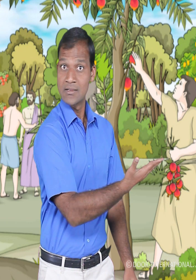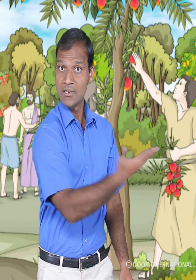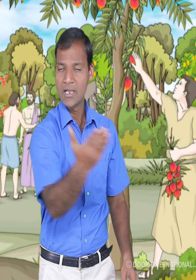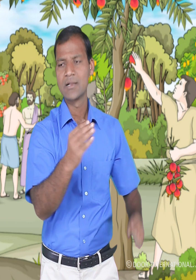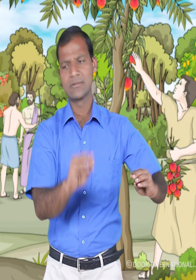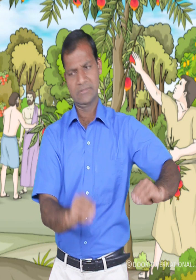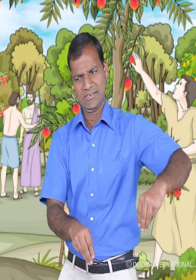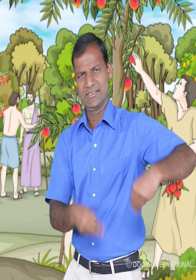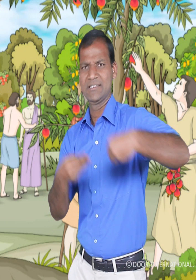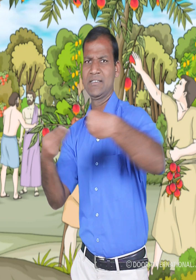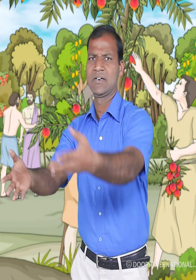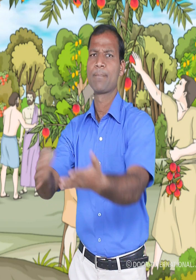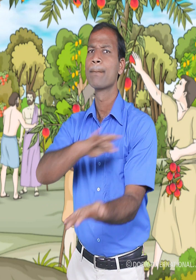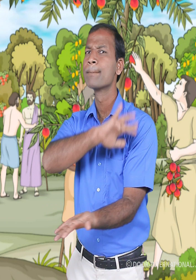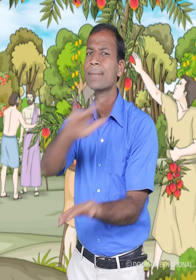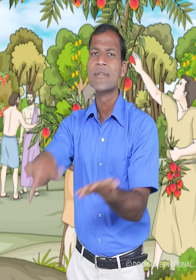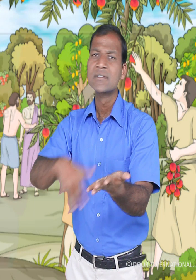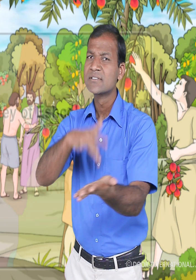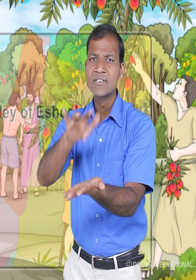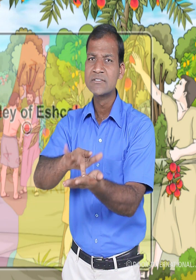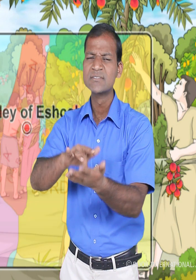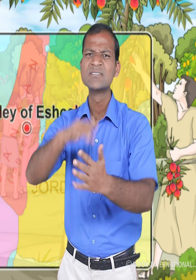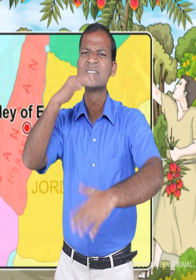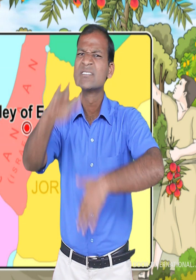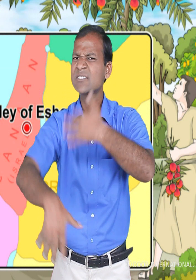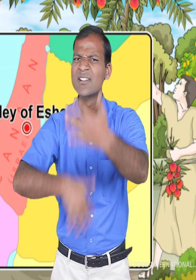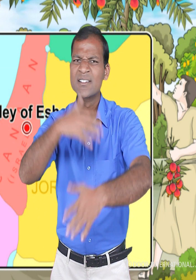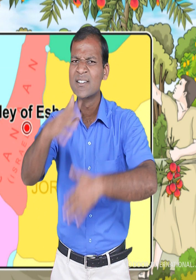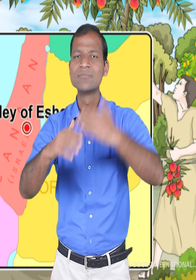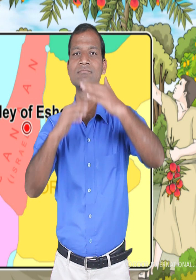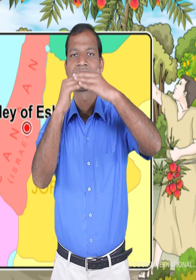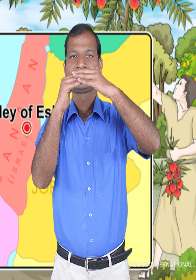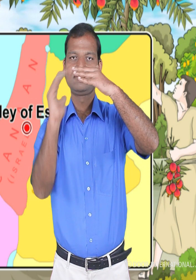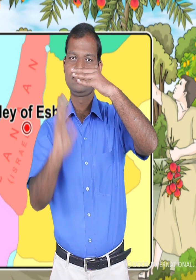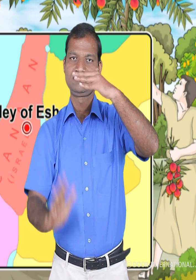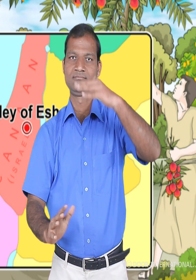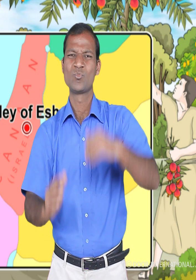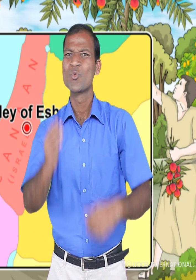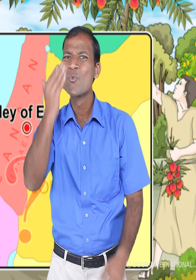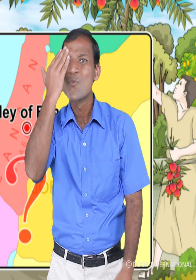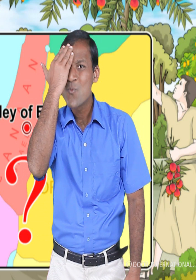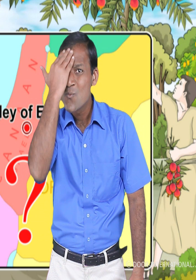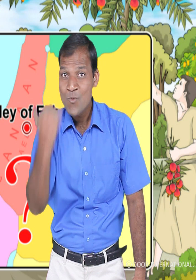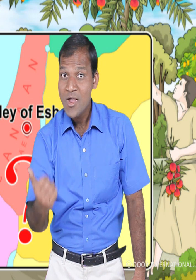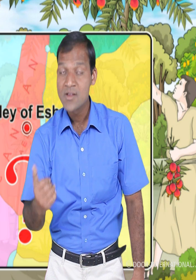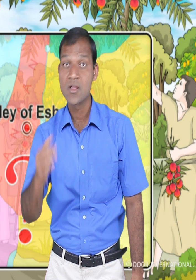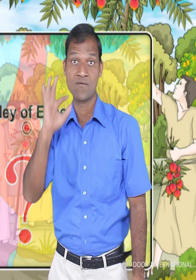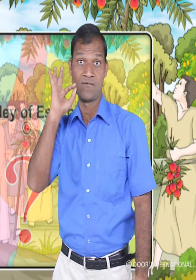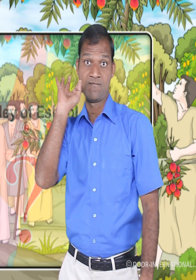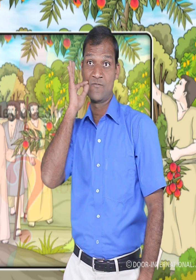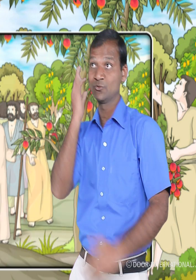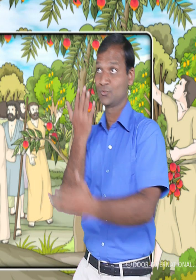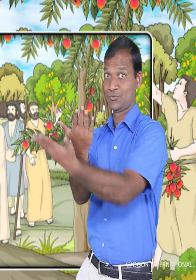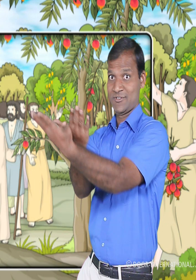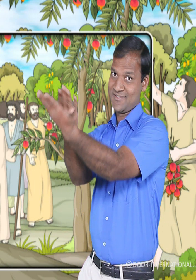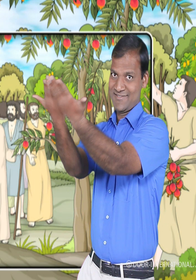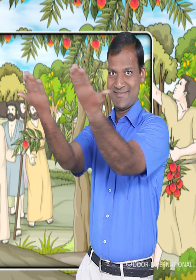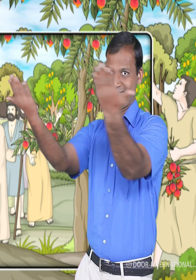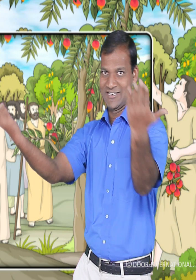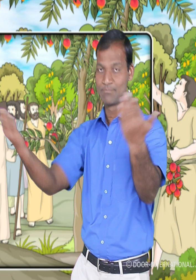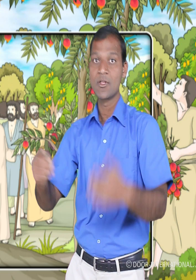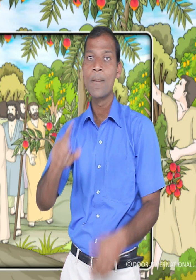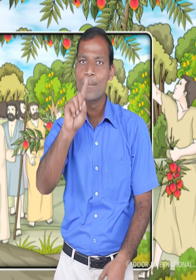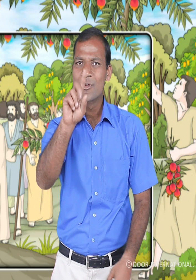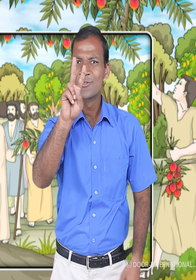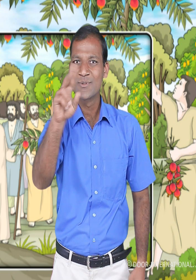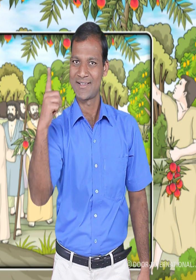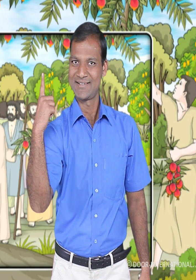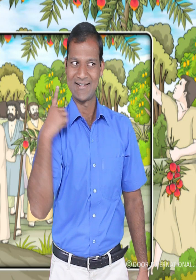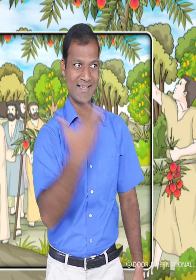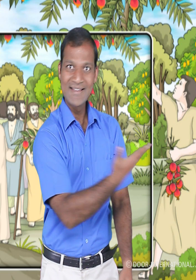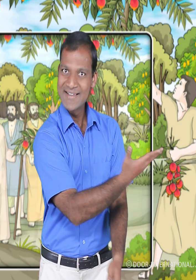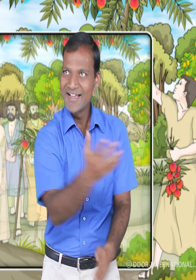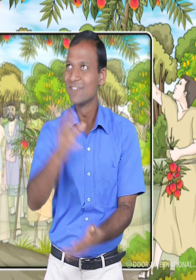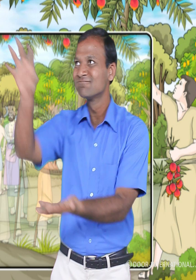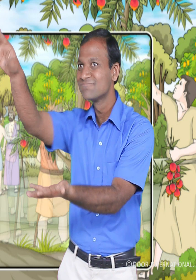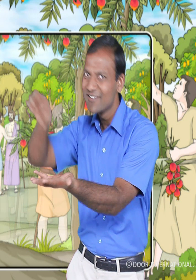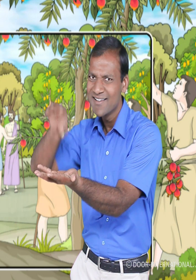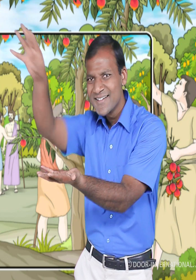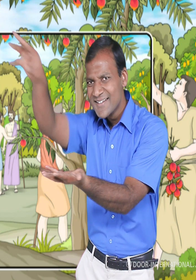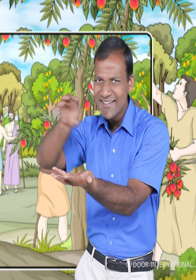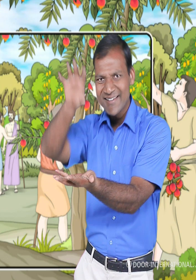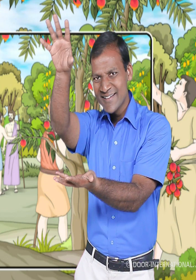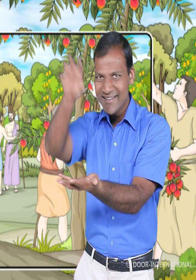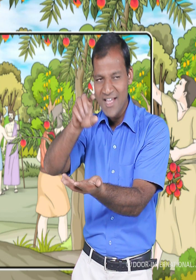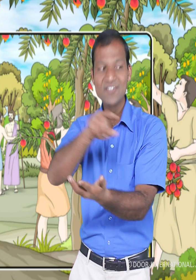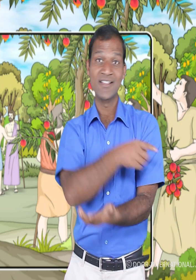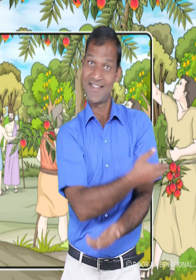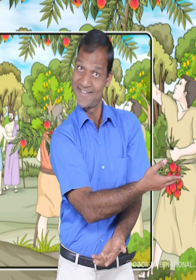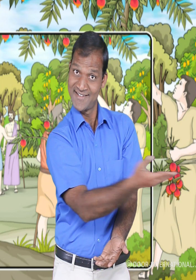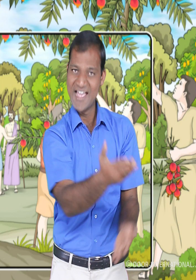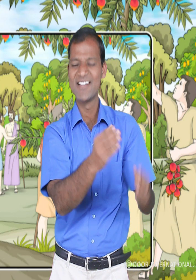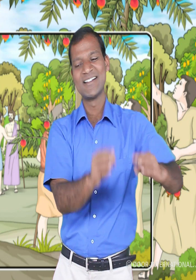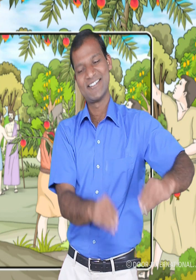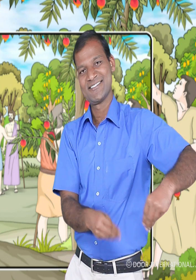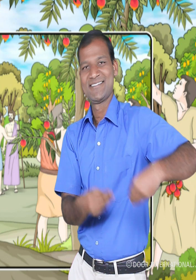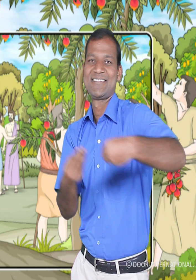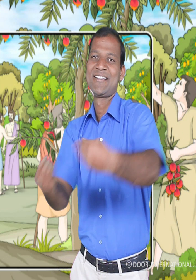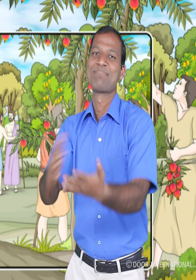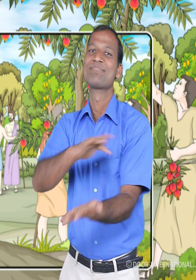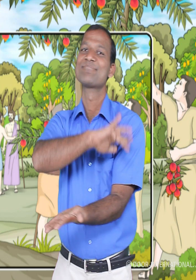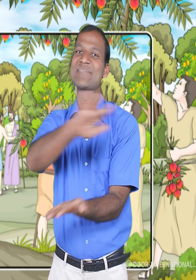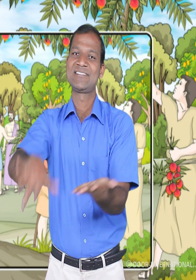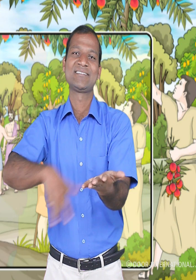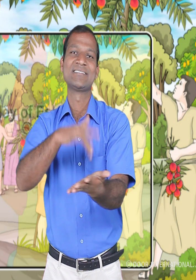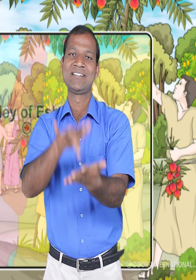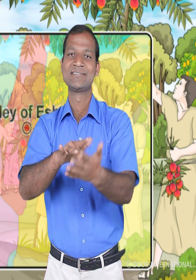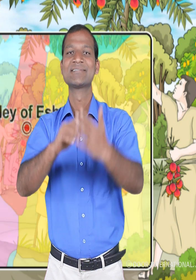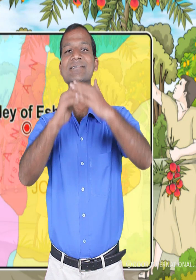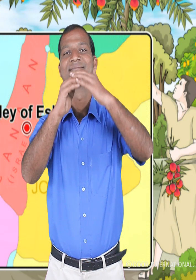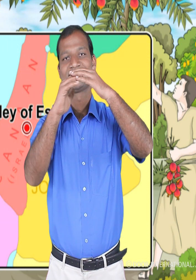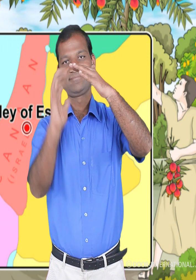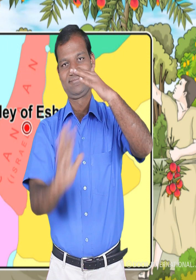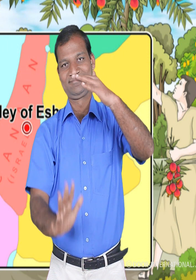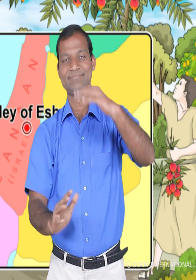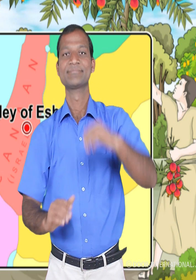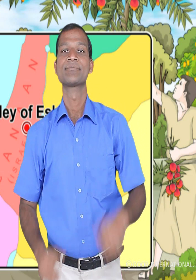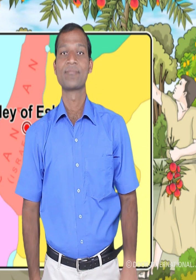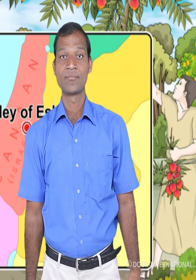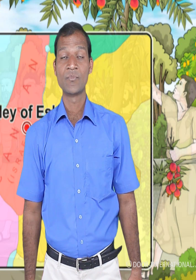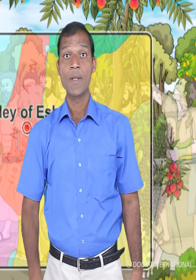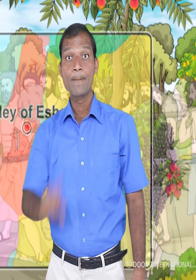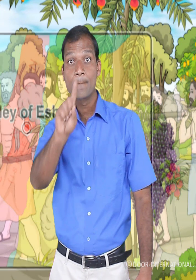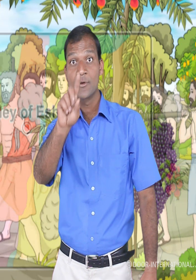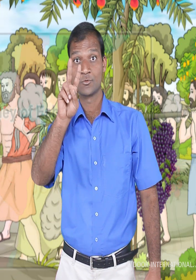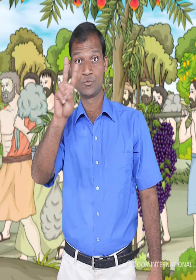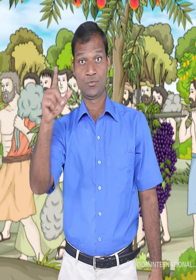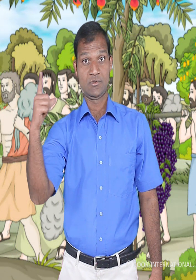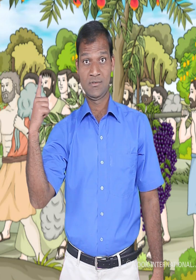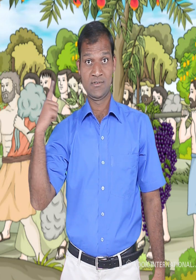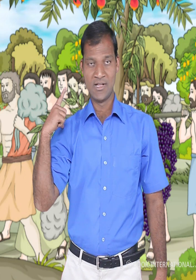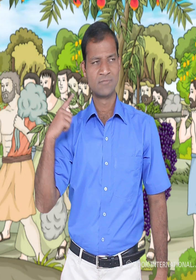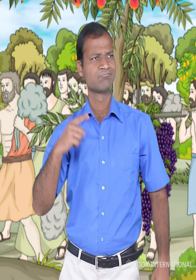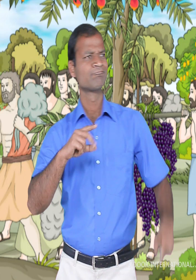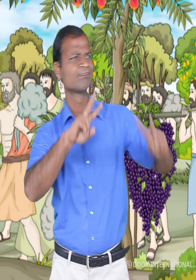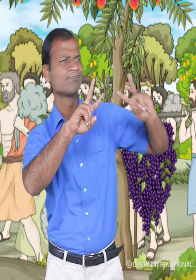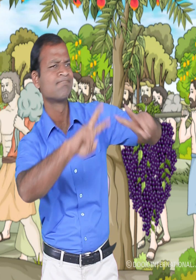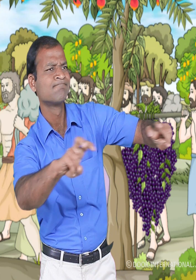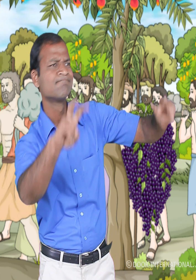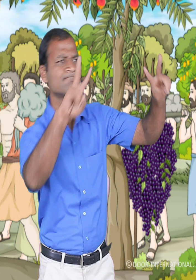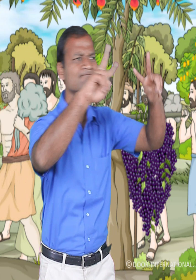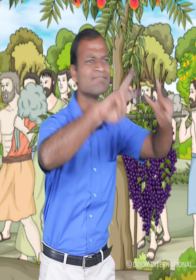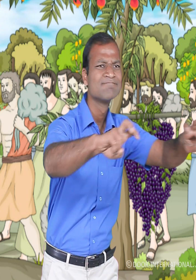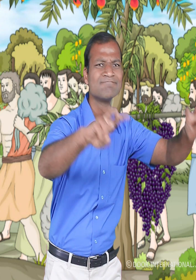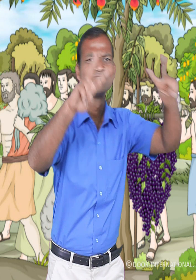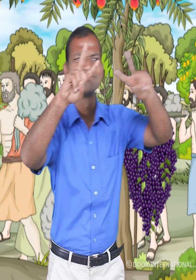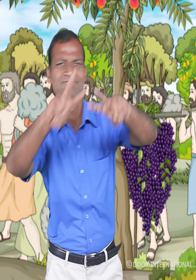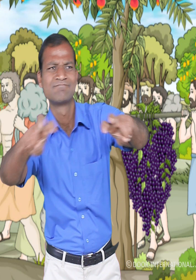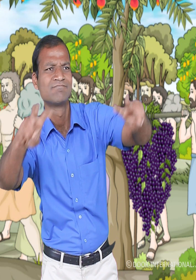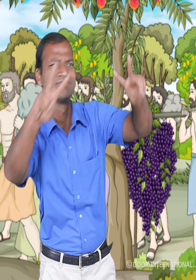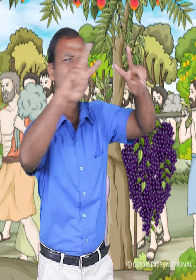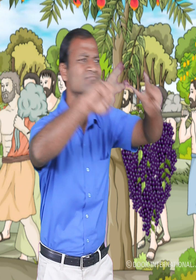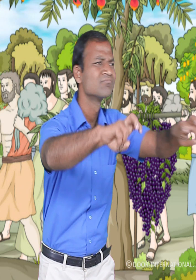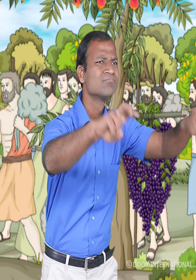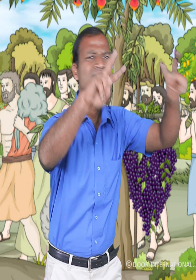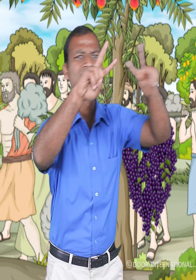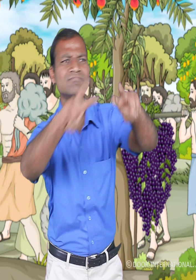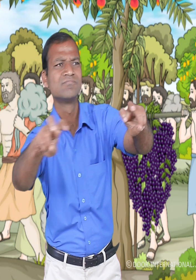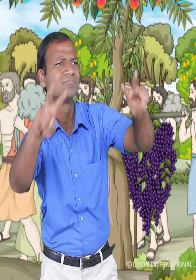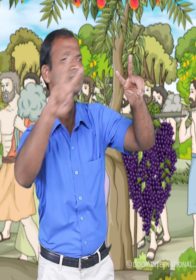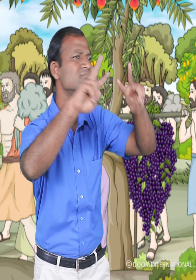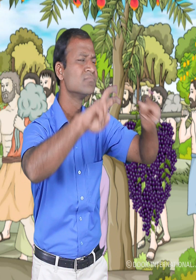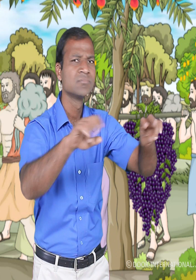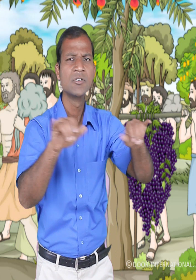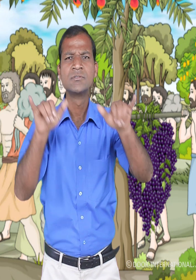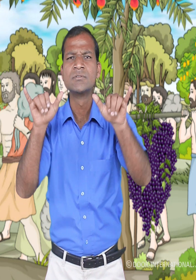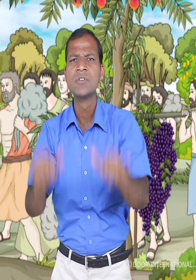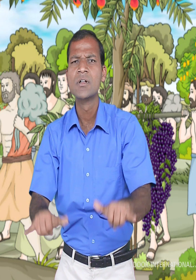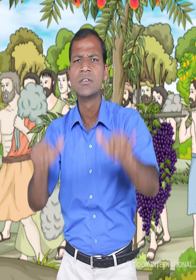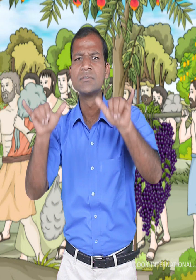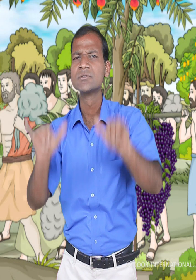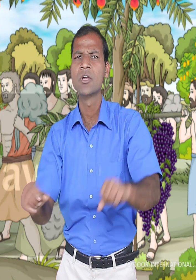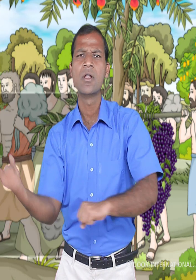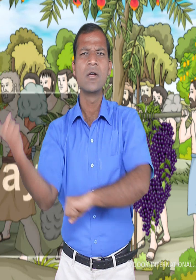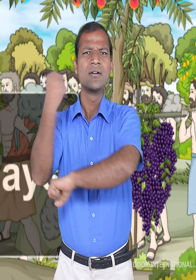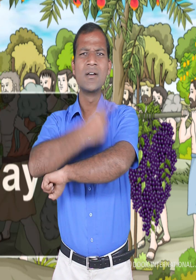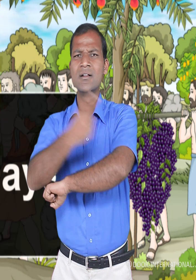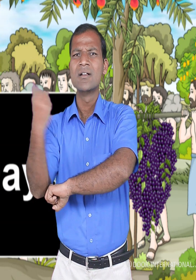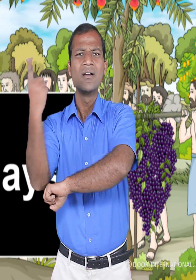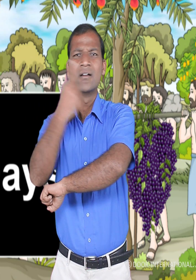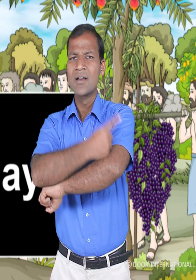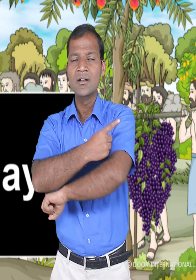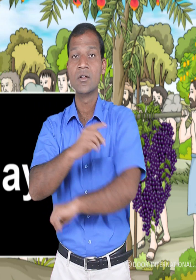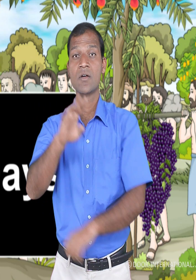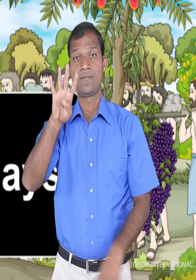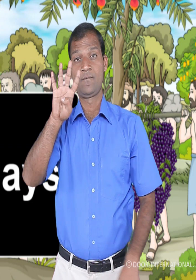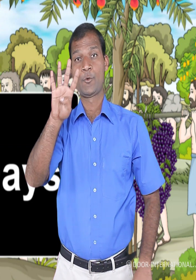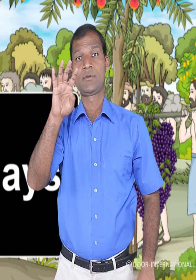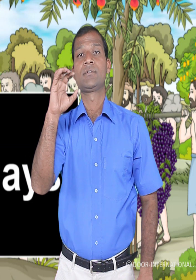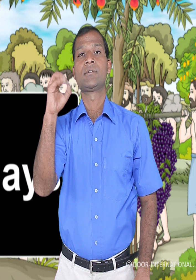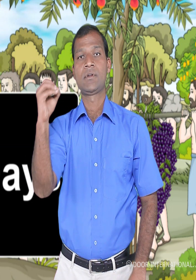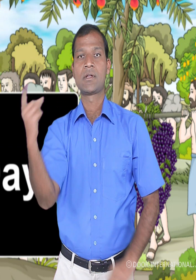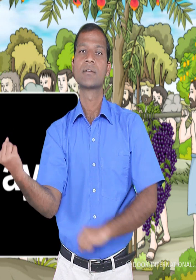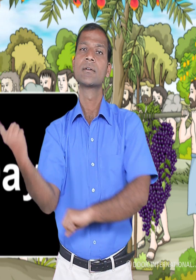Because of the cluster of grapes the Israelites cut there, that place was called the Valley of Eshcol.